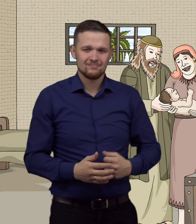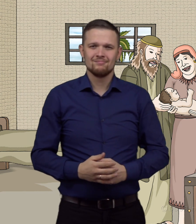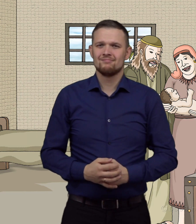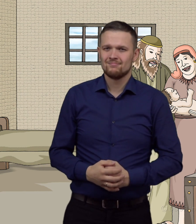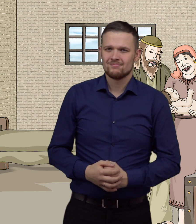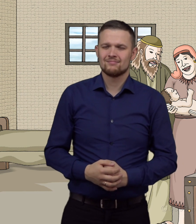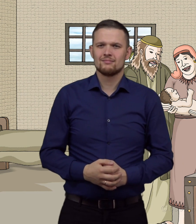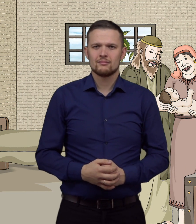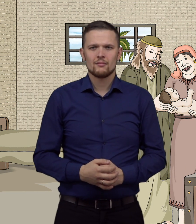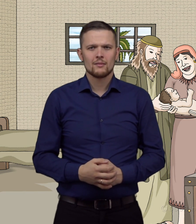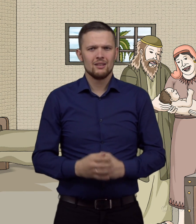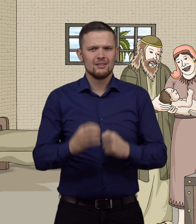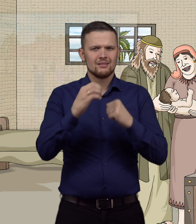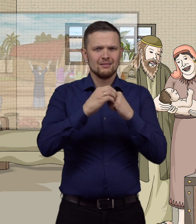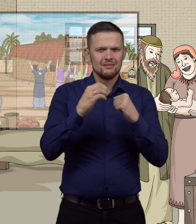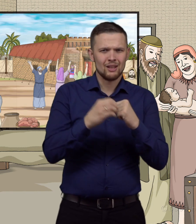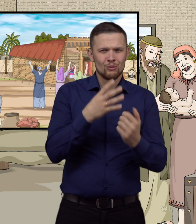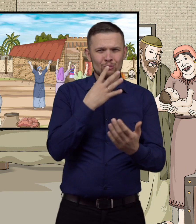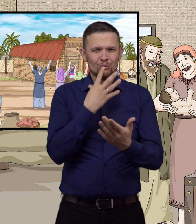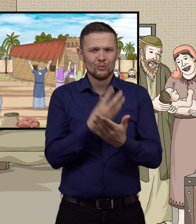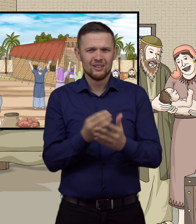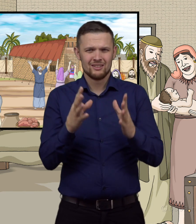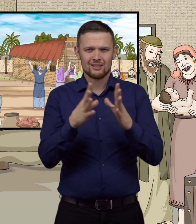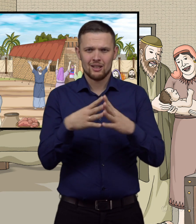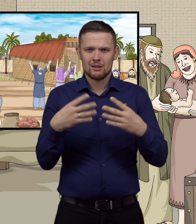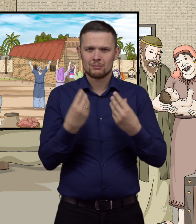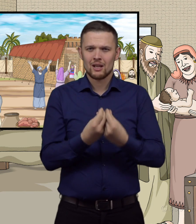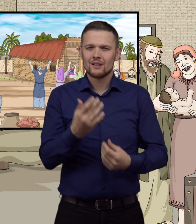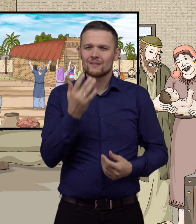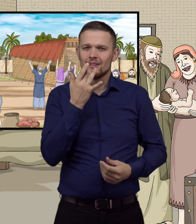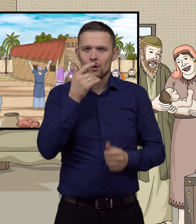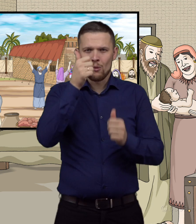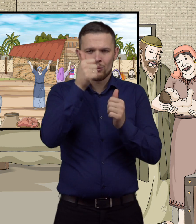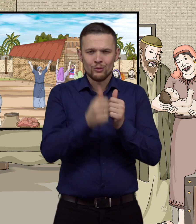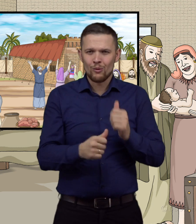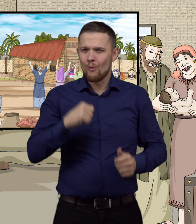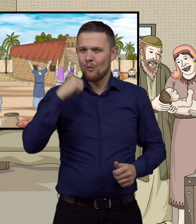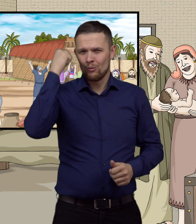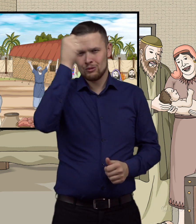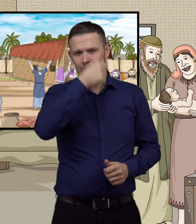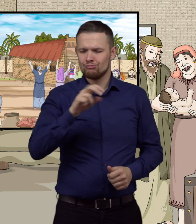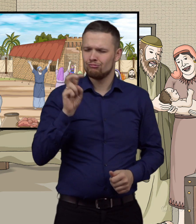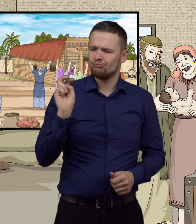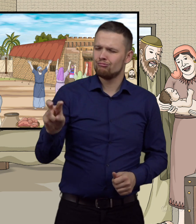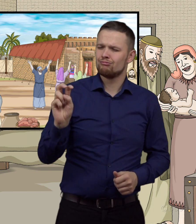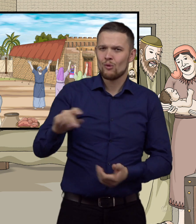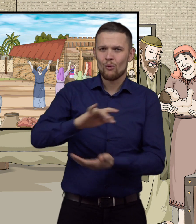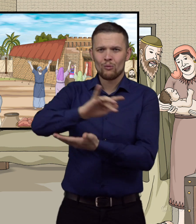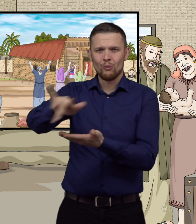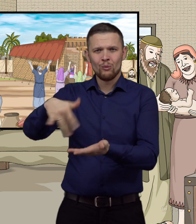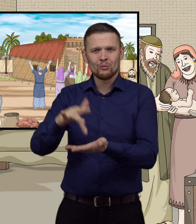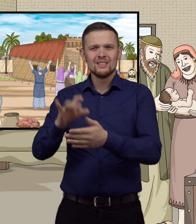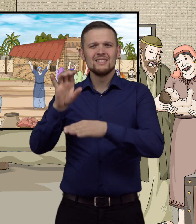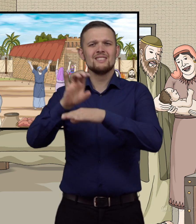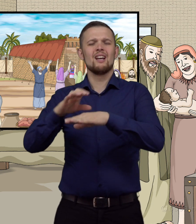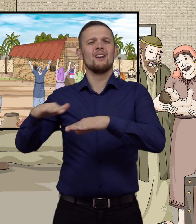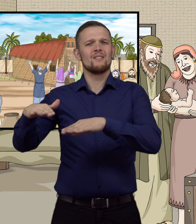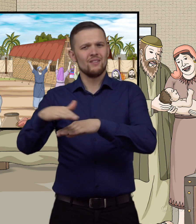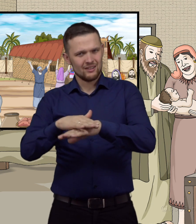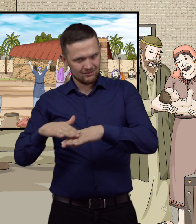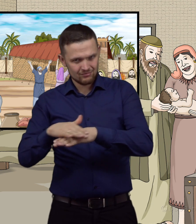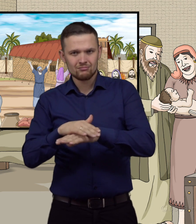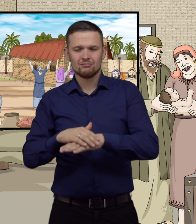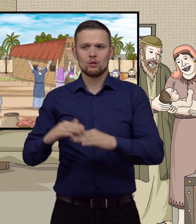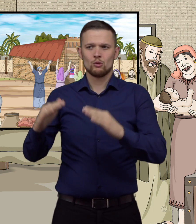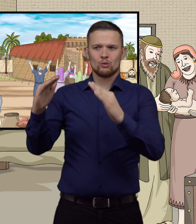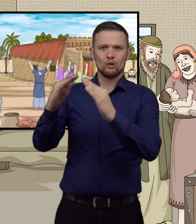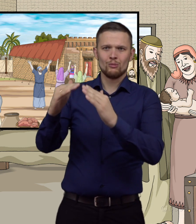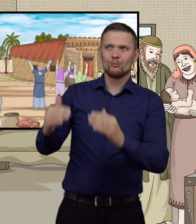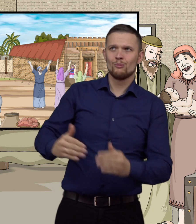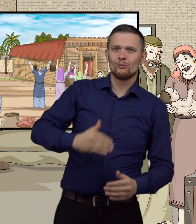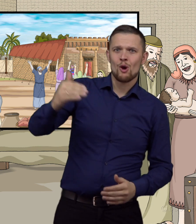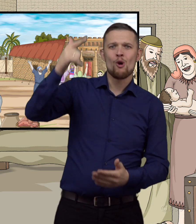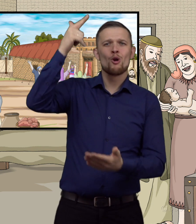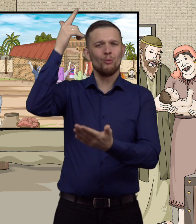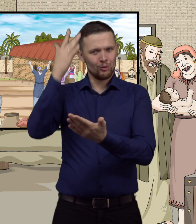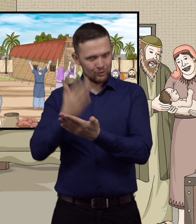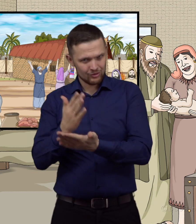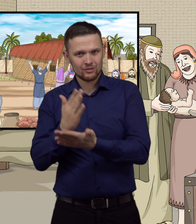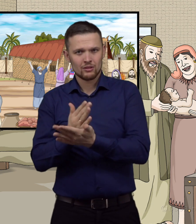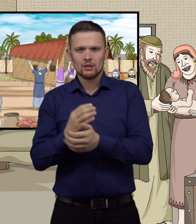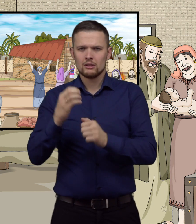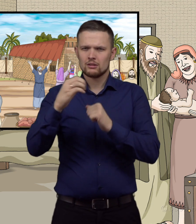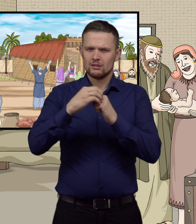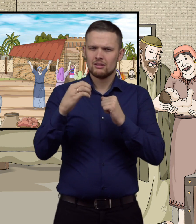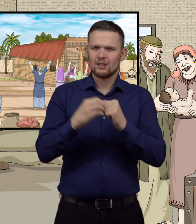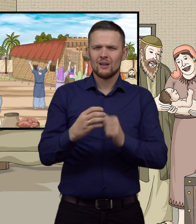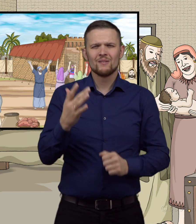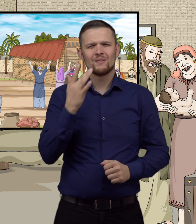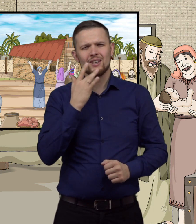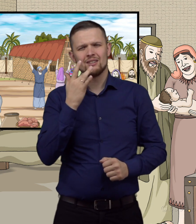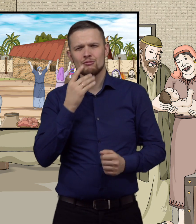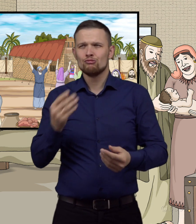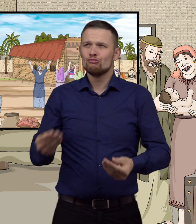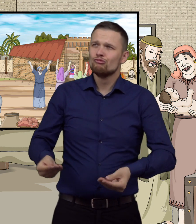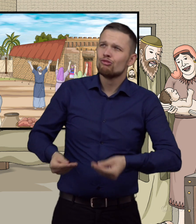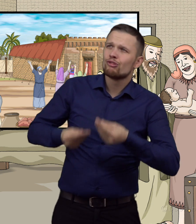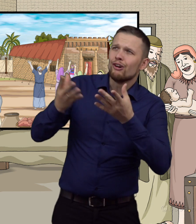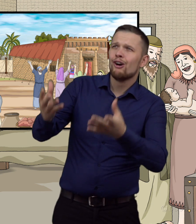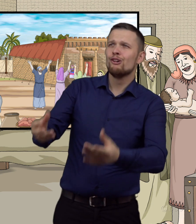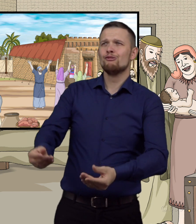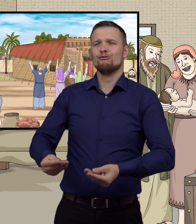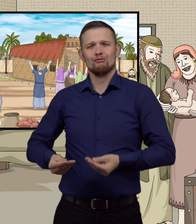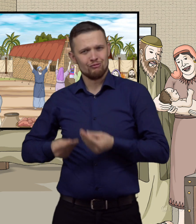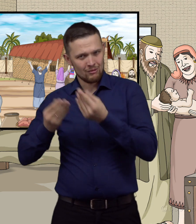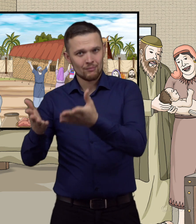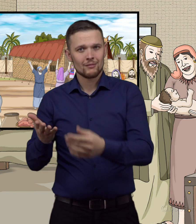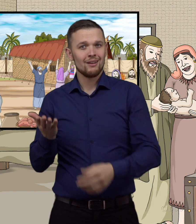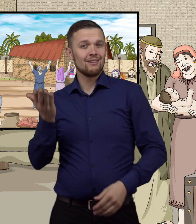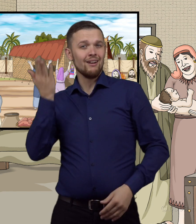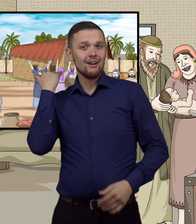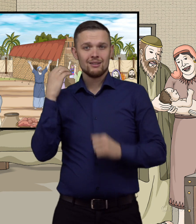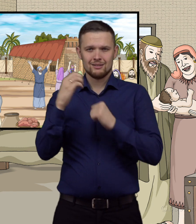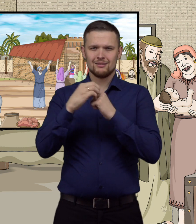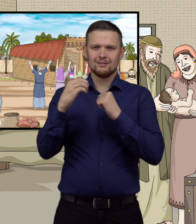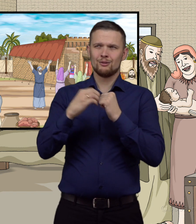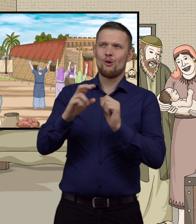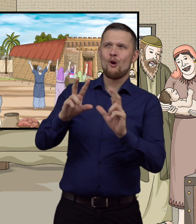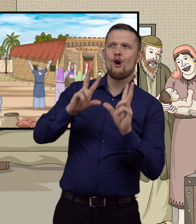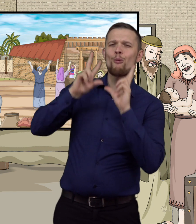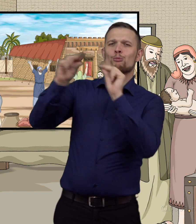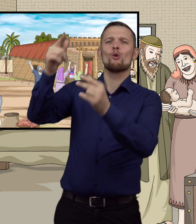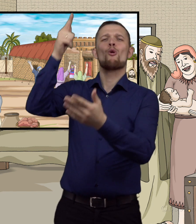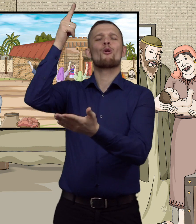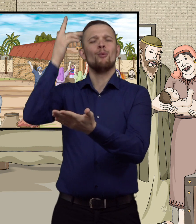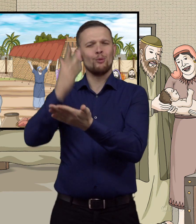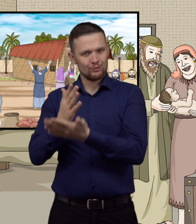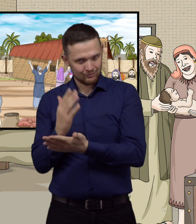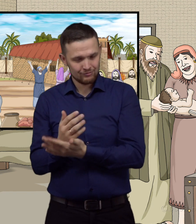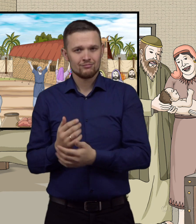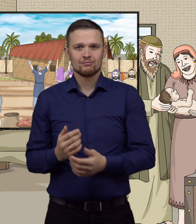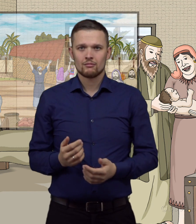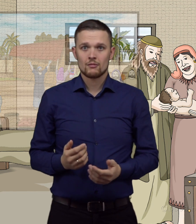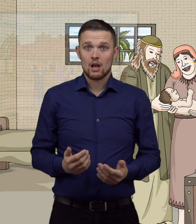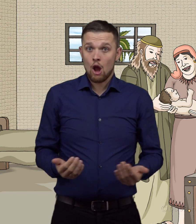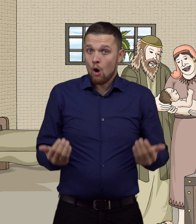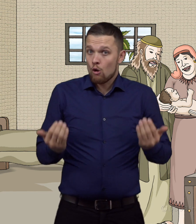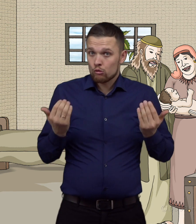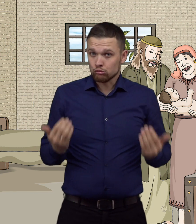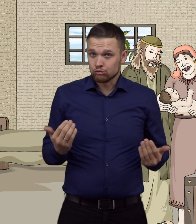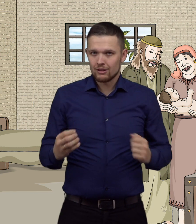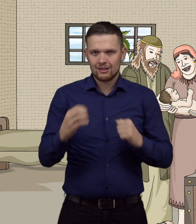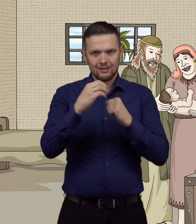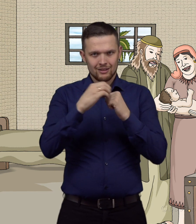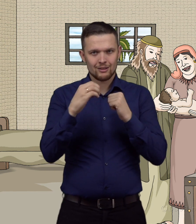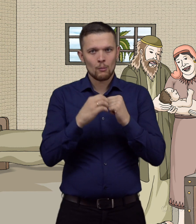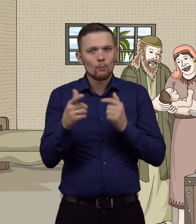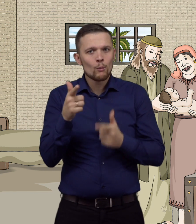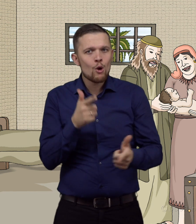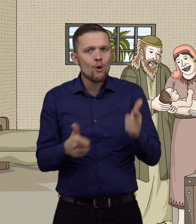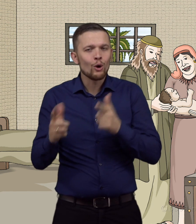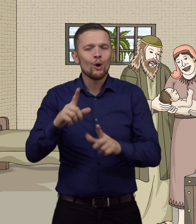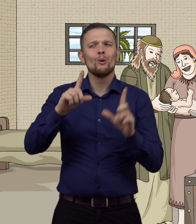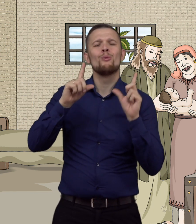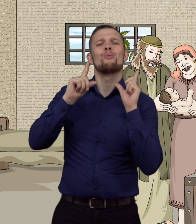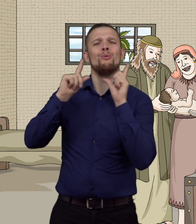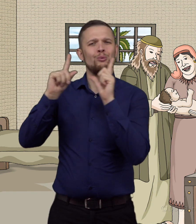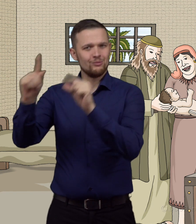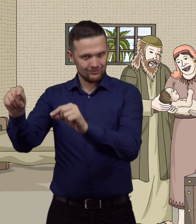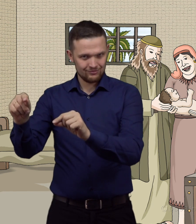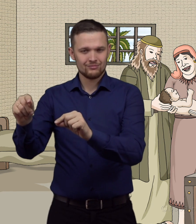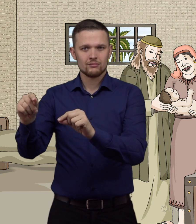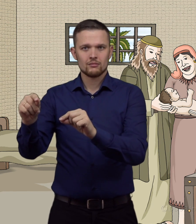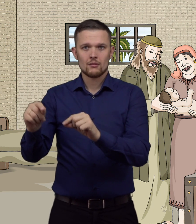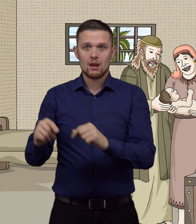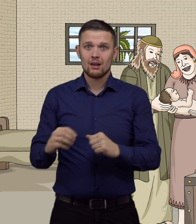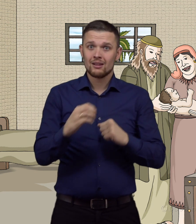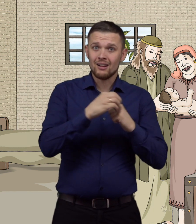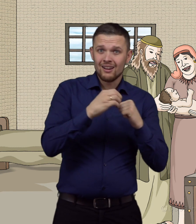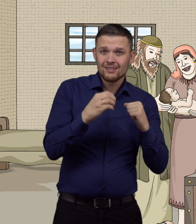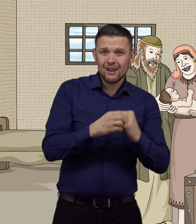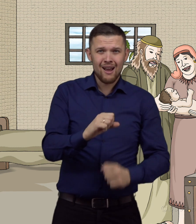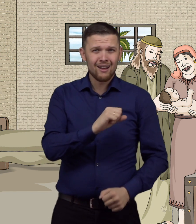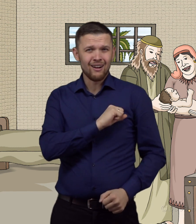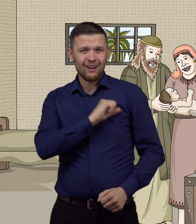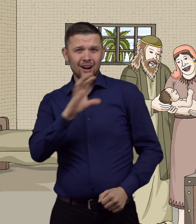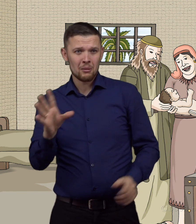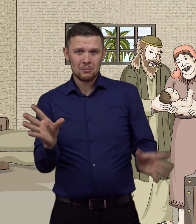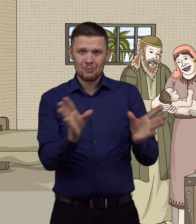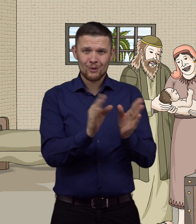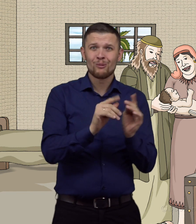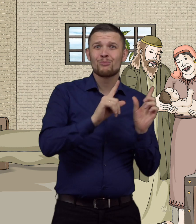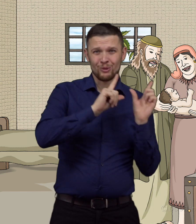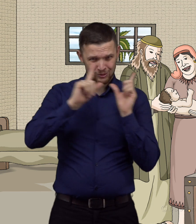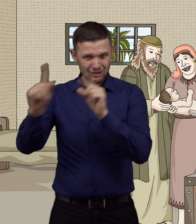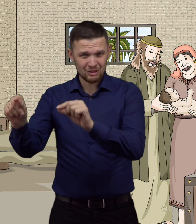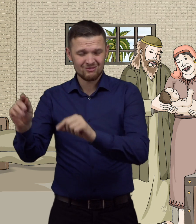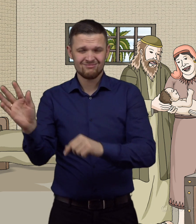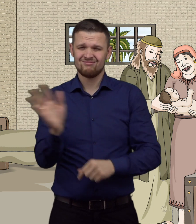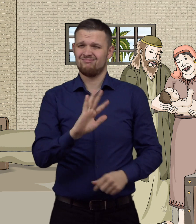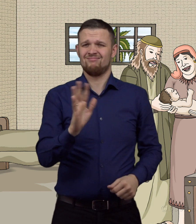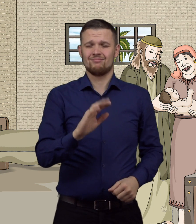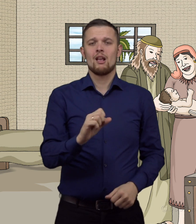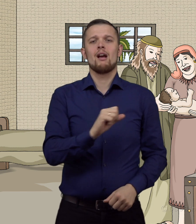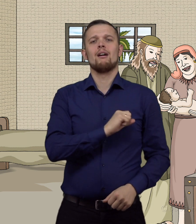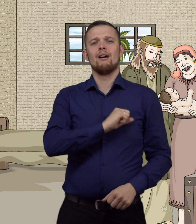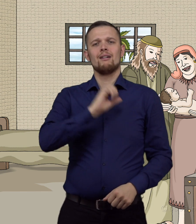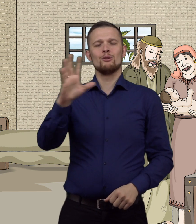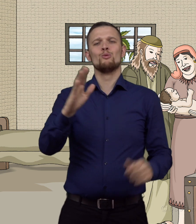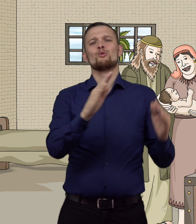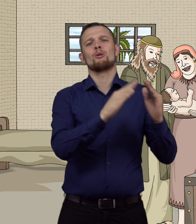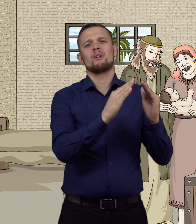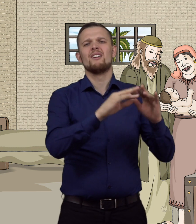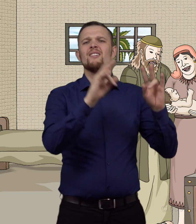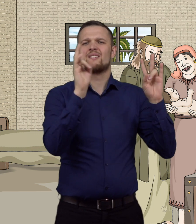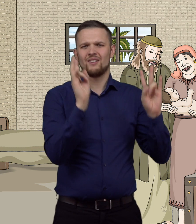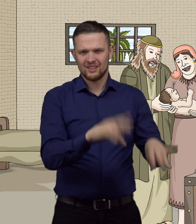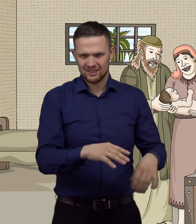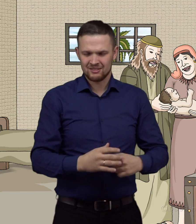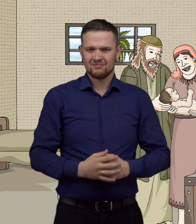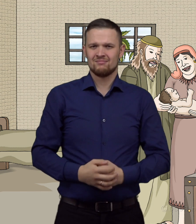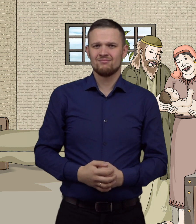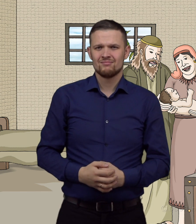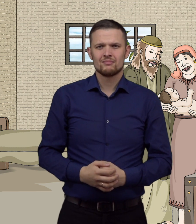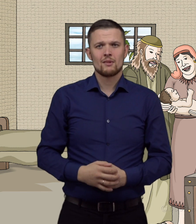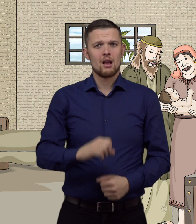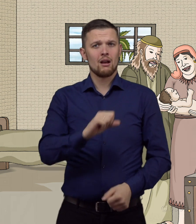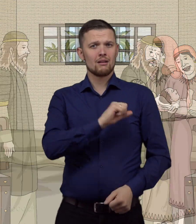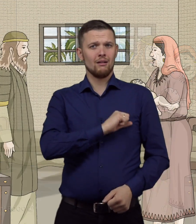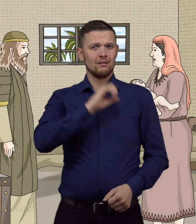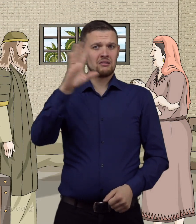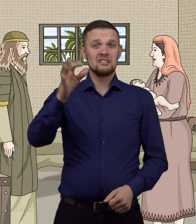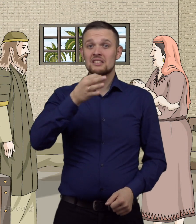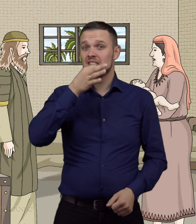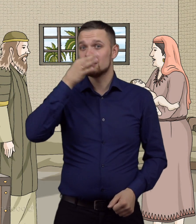Then Elkanah and all his house went up to make the annual sacrifice to the LORD and to fulfill his vow, but Hannah did not go.